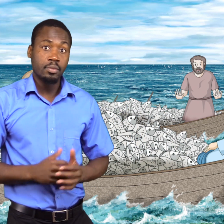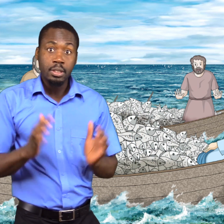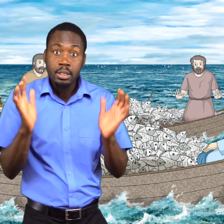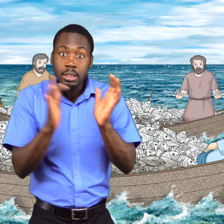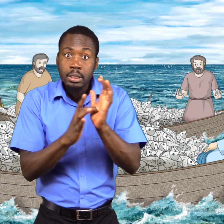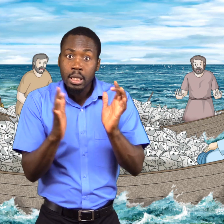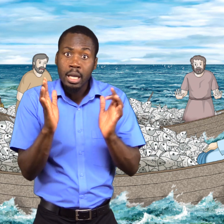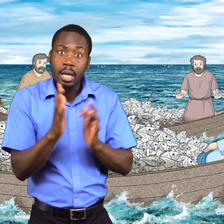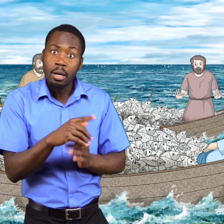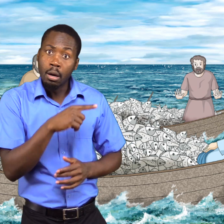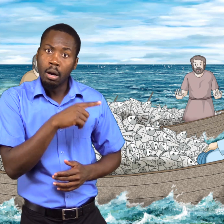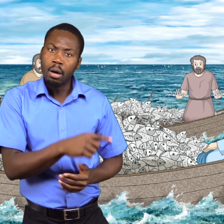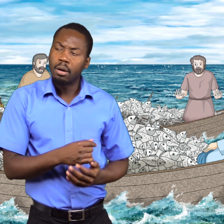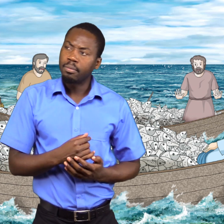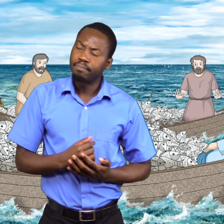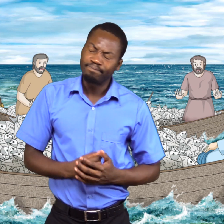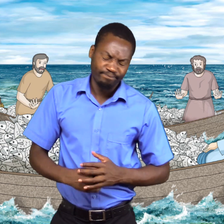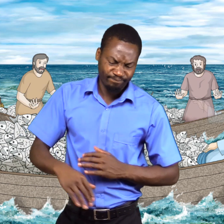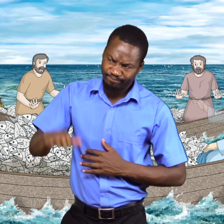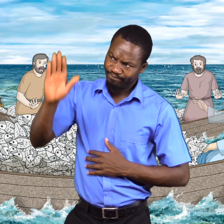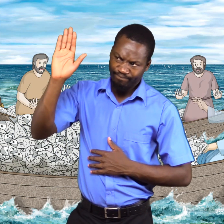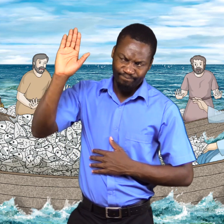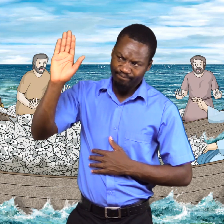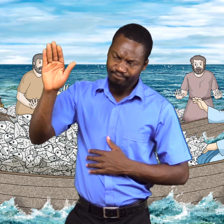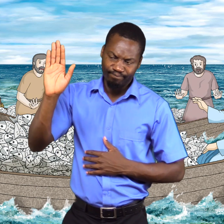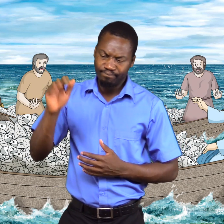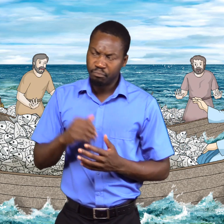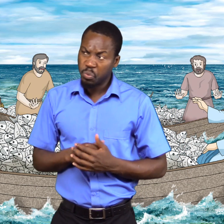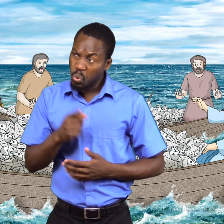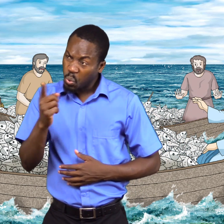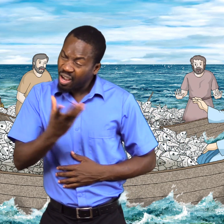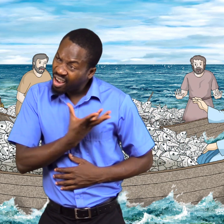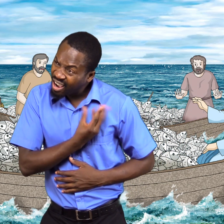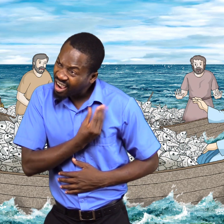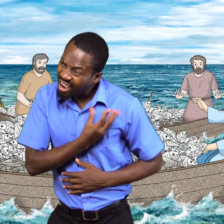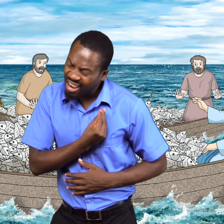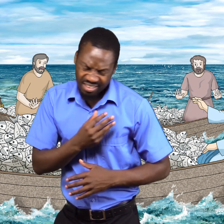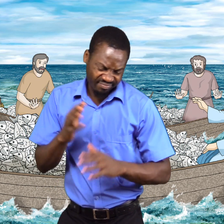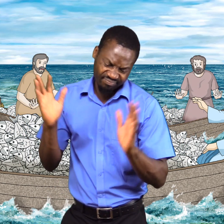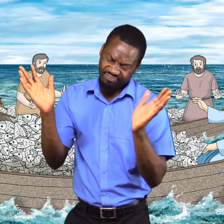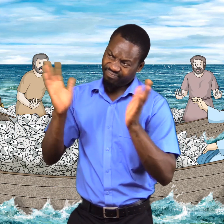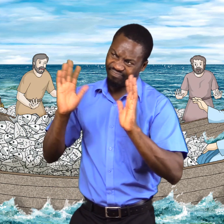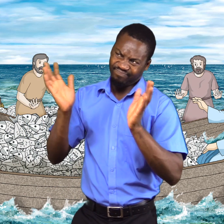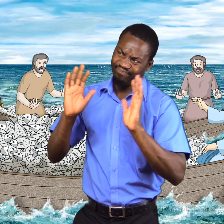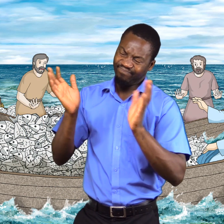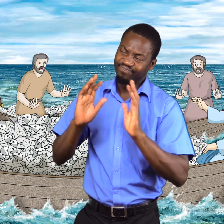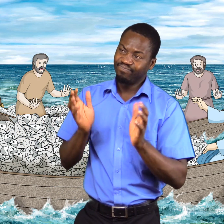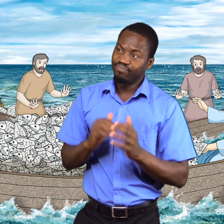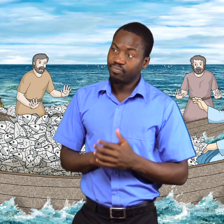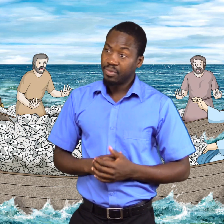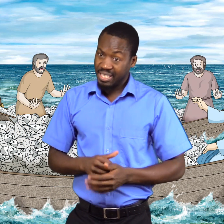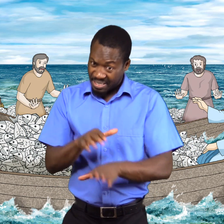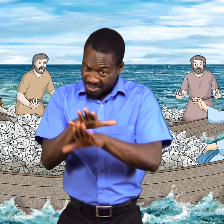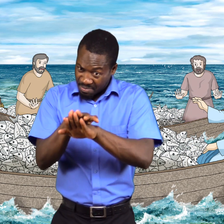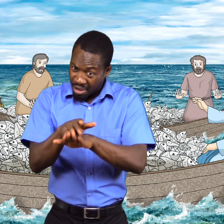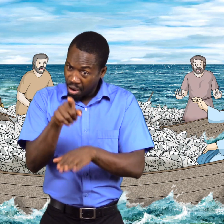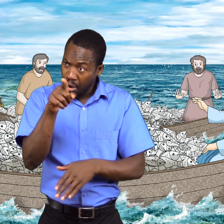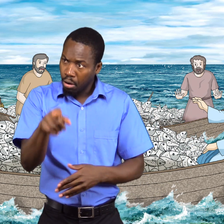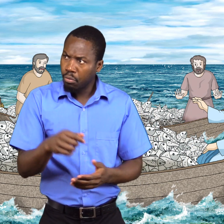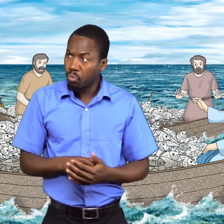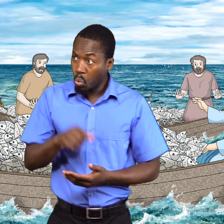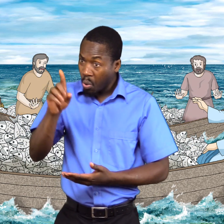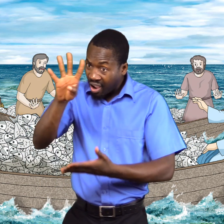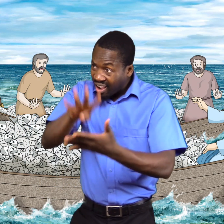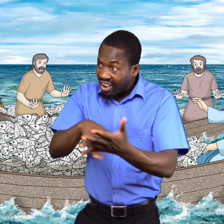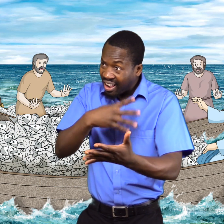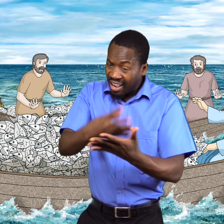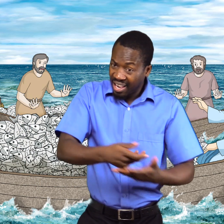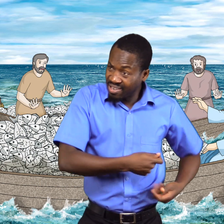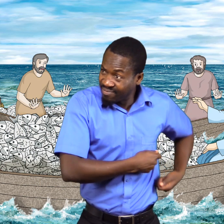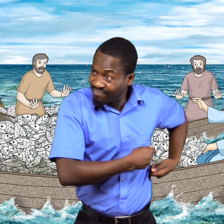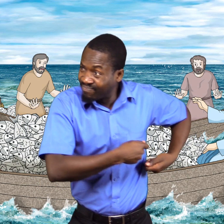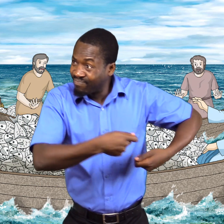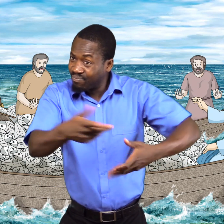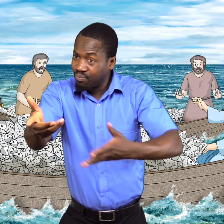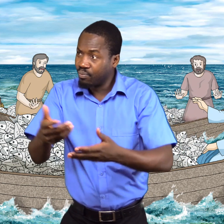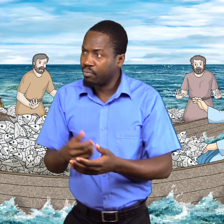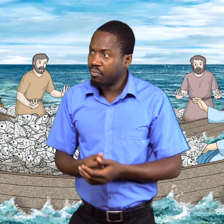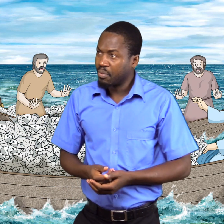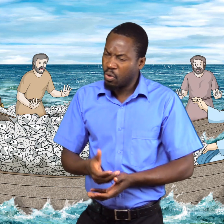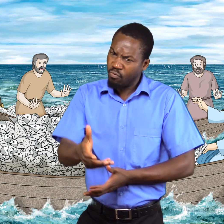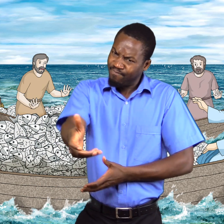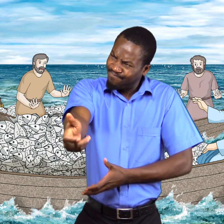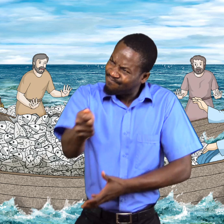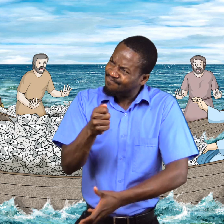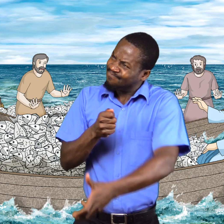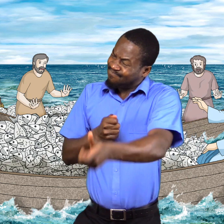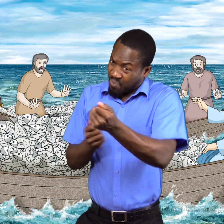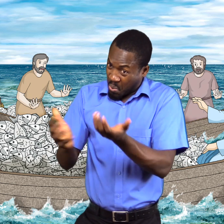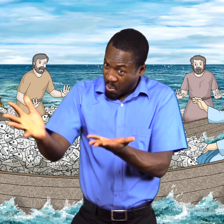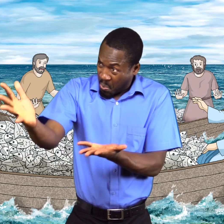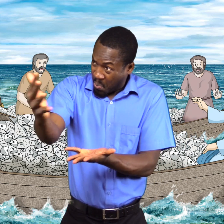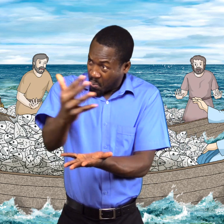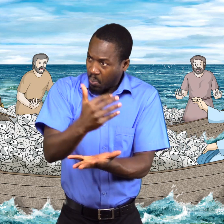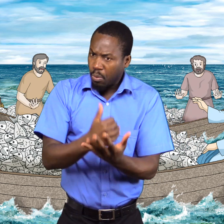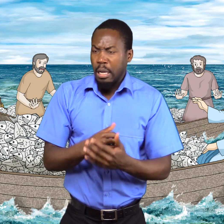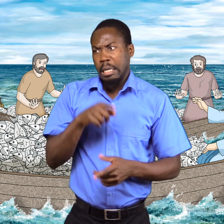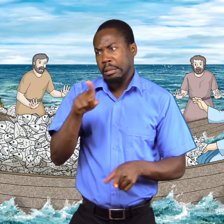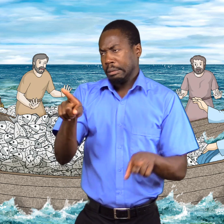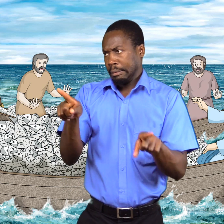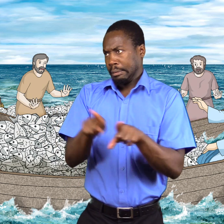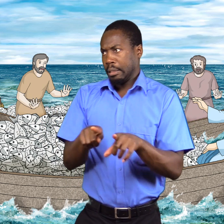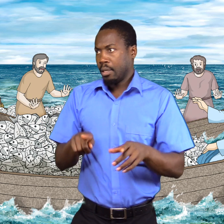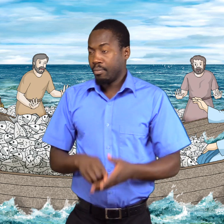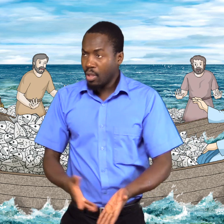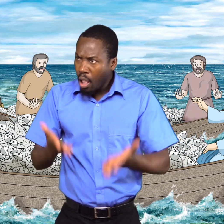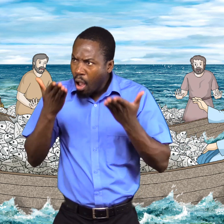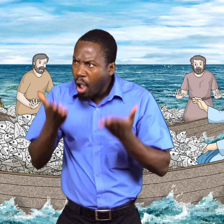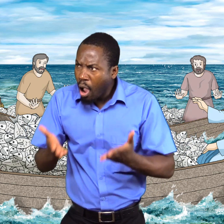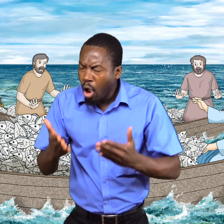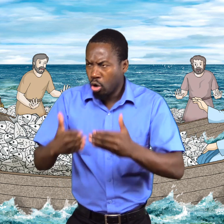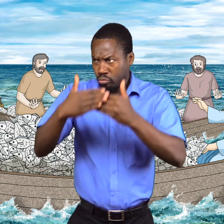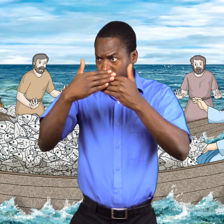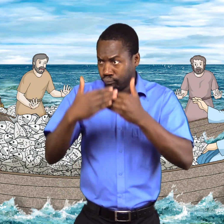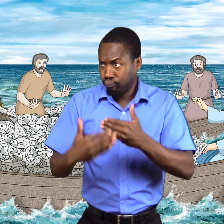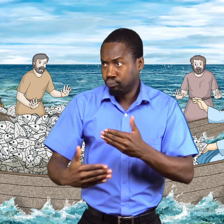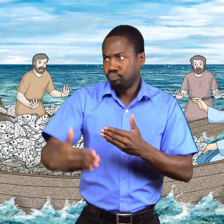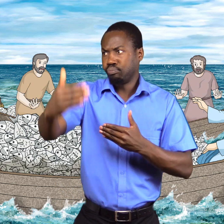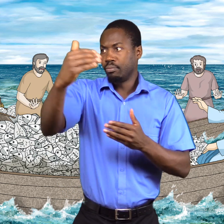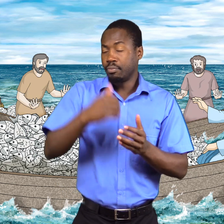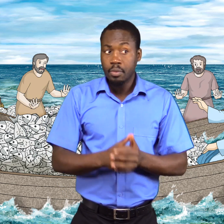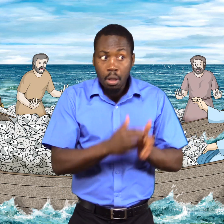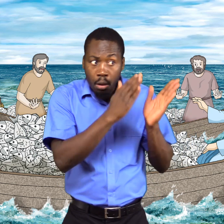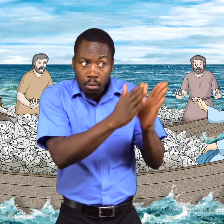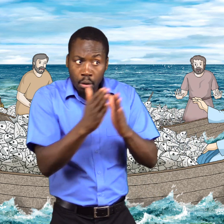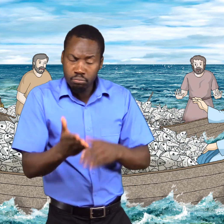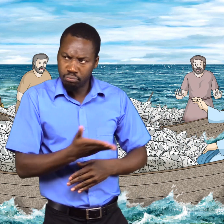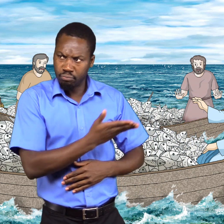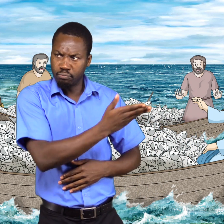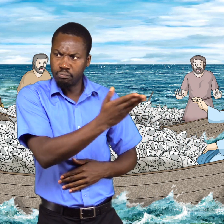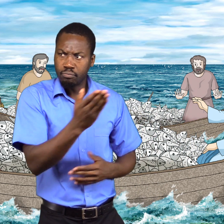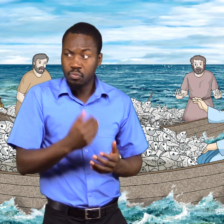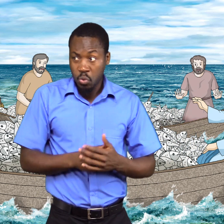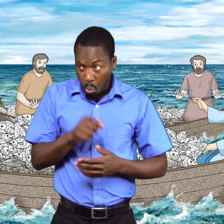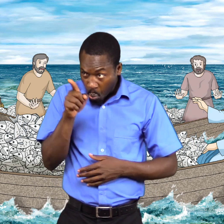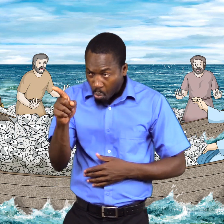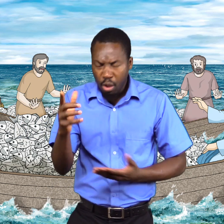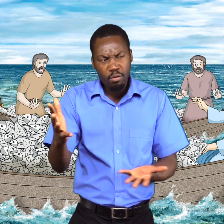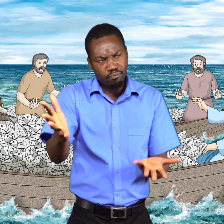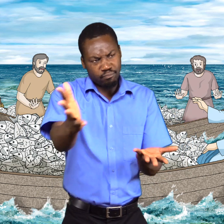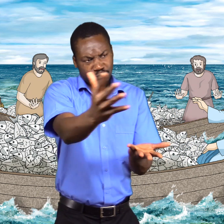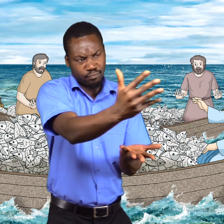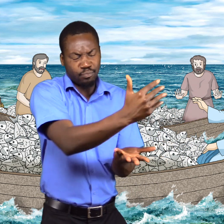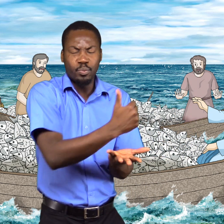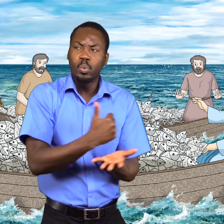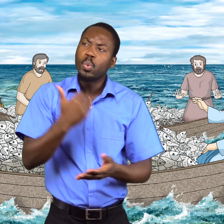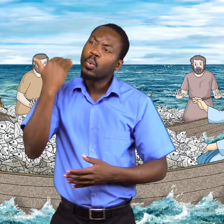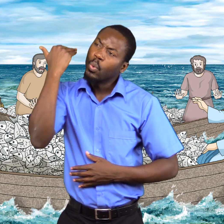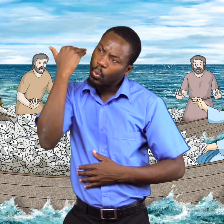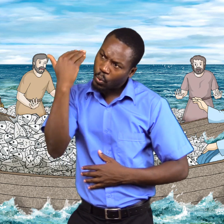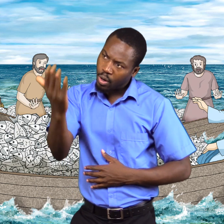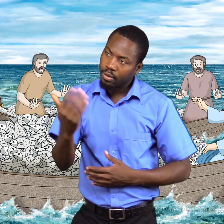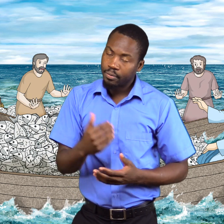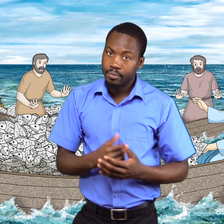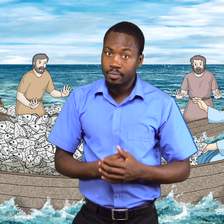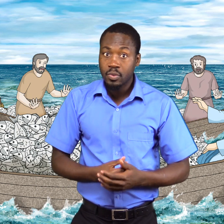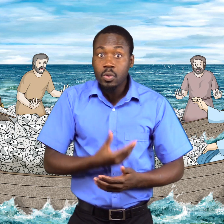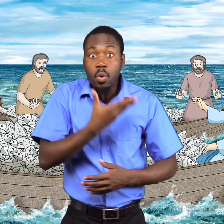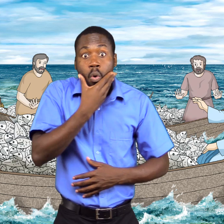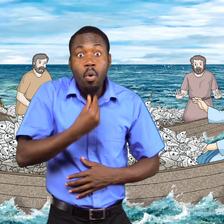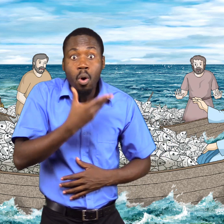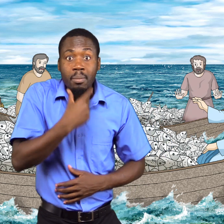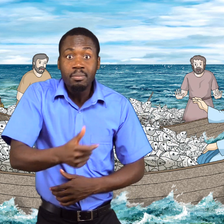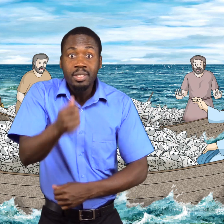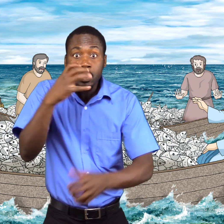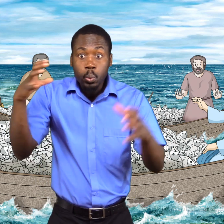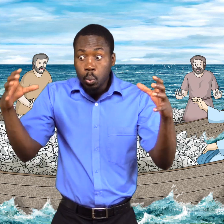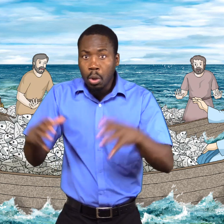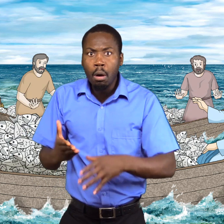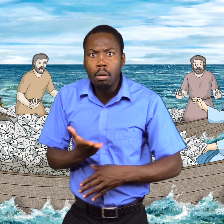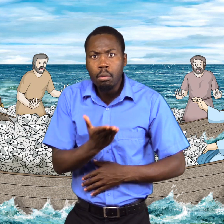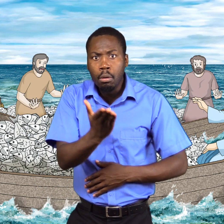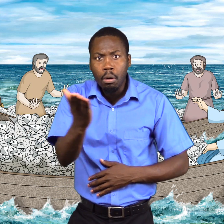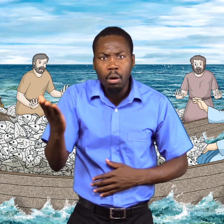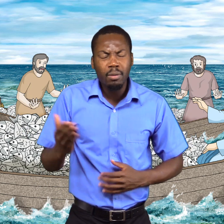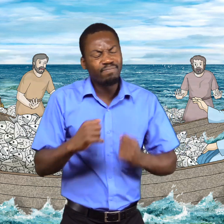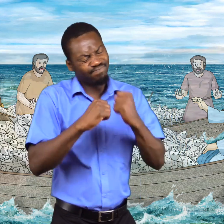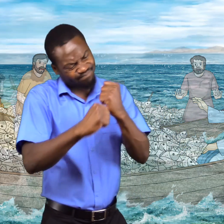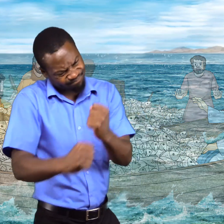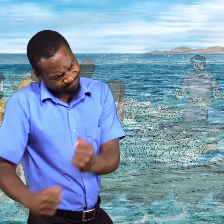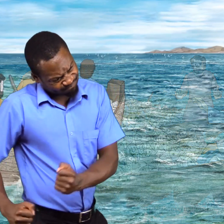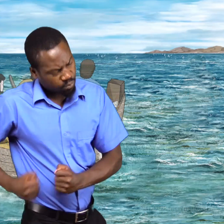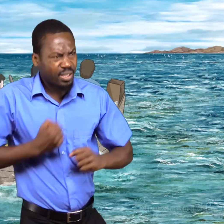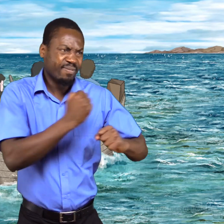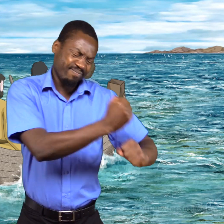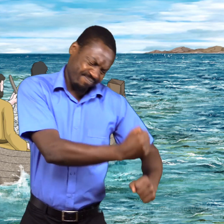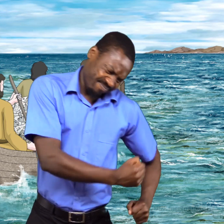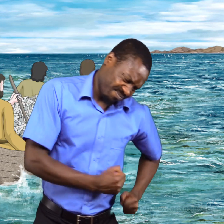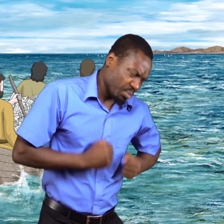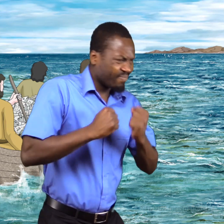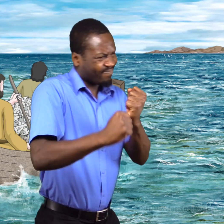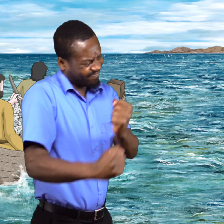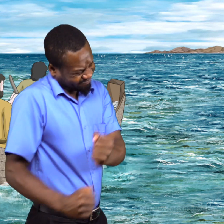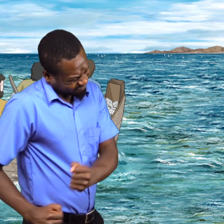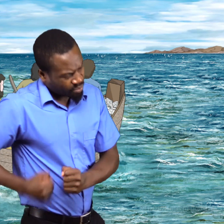“Do not be afraid,” Jesus said to Simon. “From now on you will catch men.”